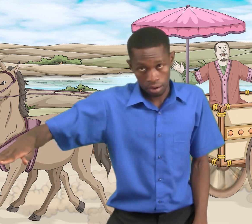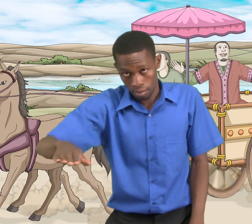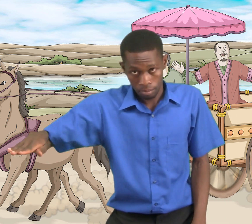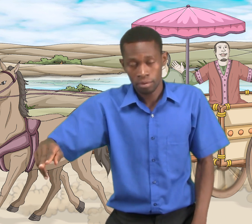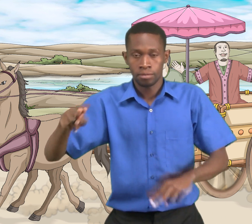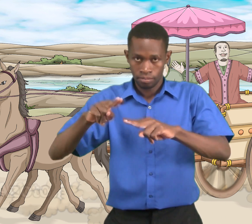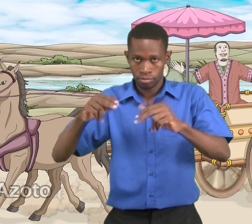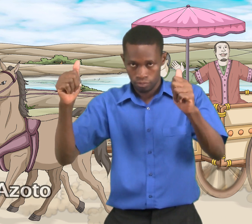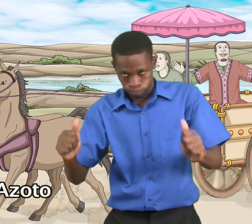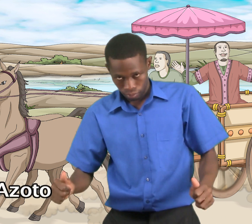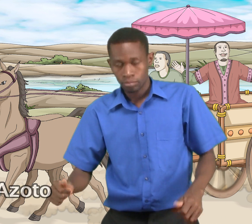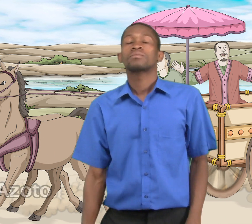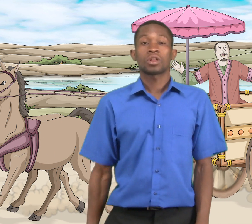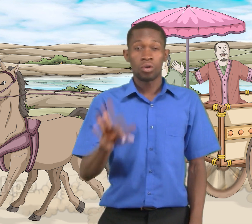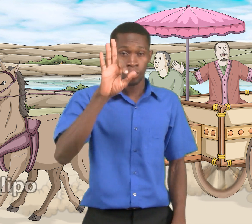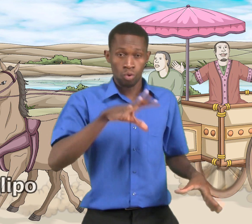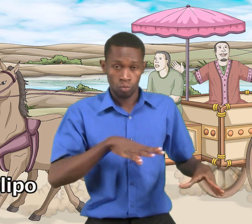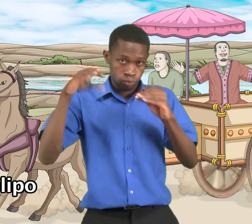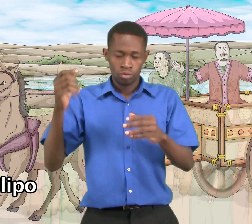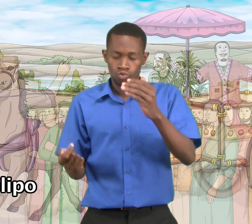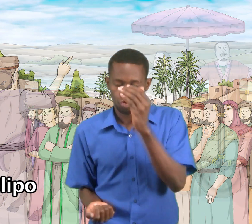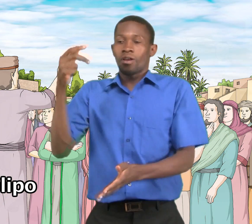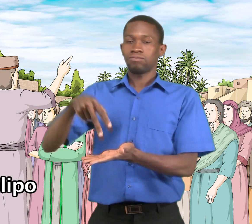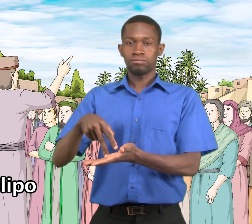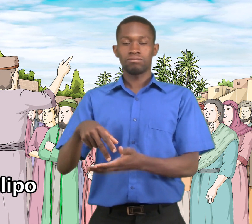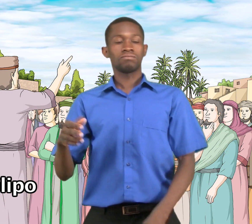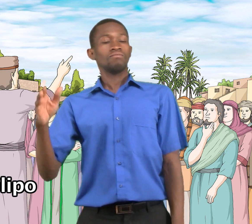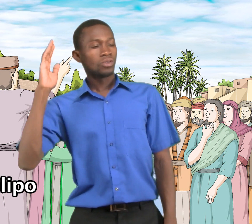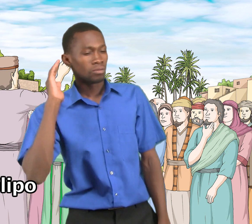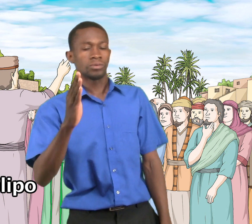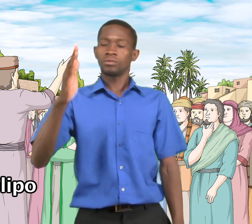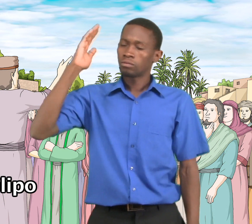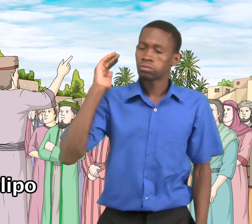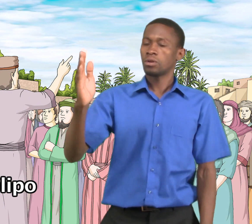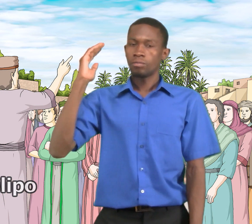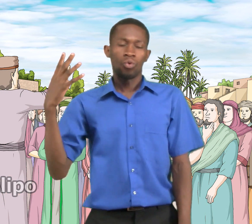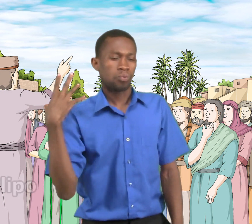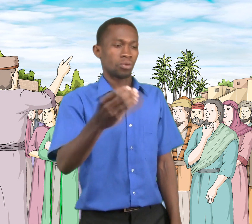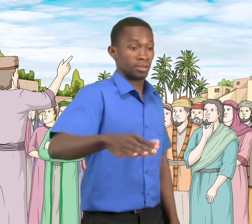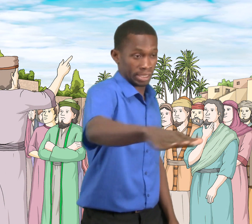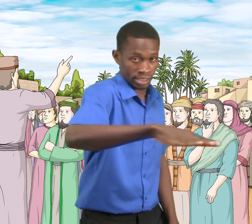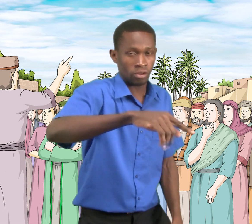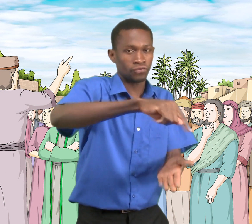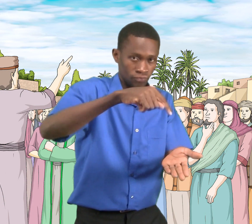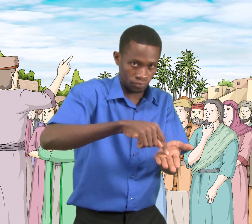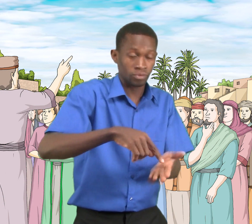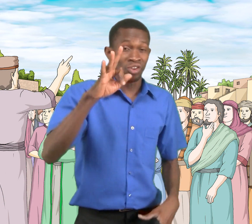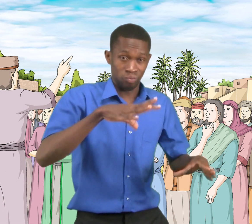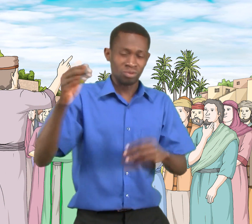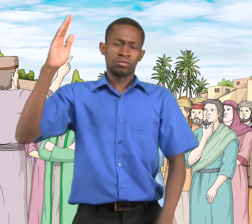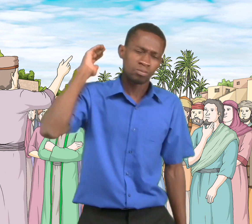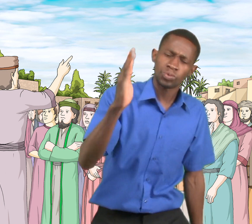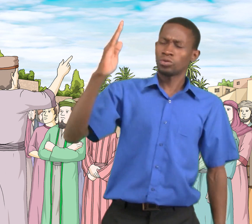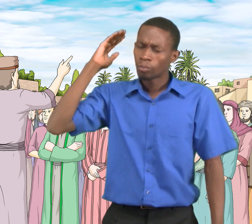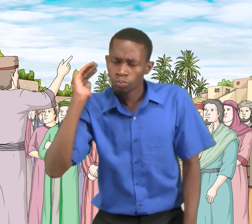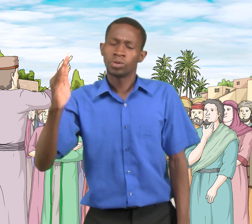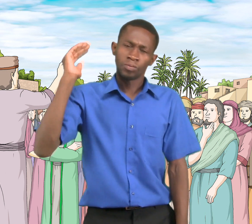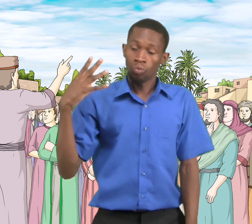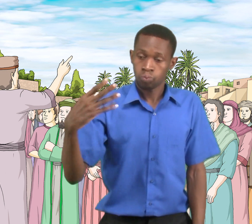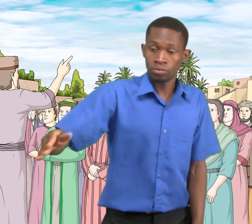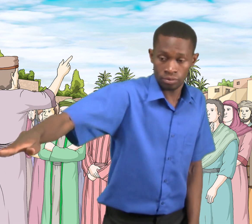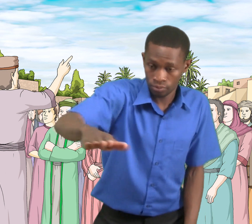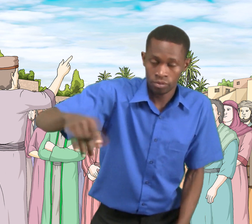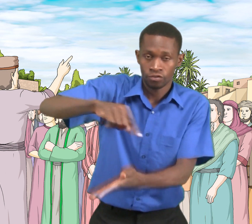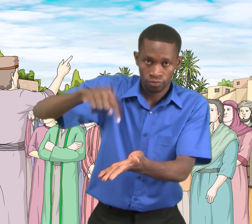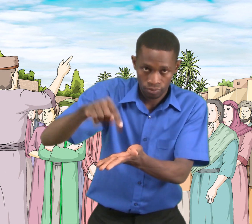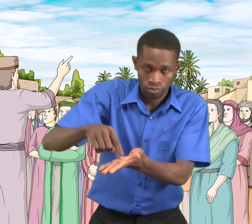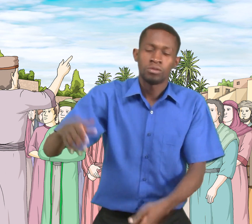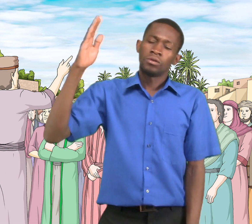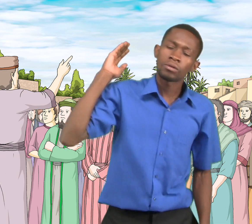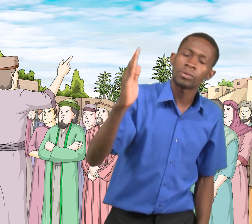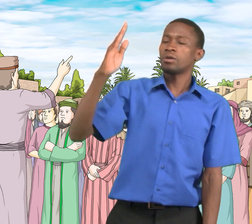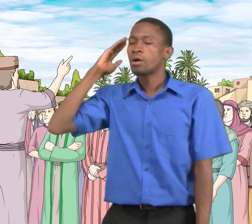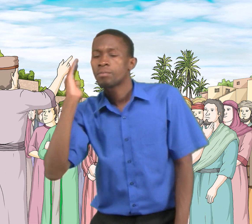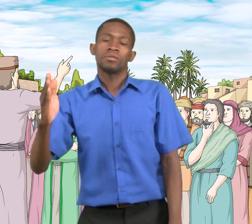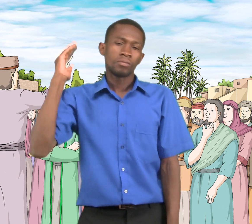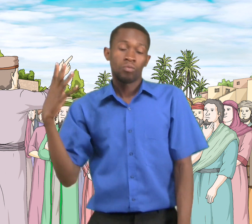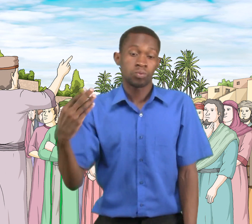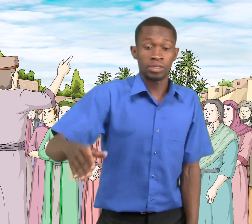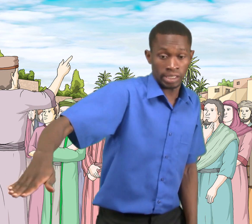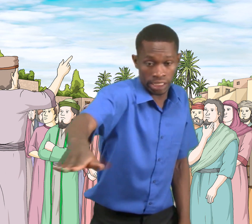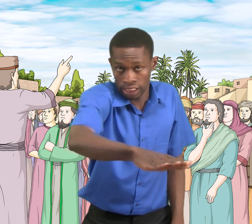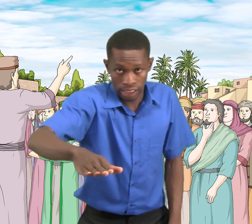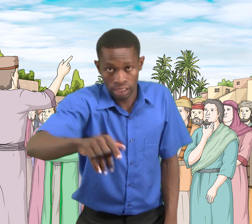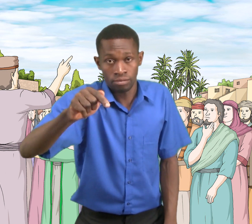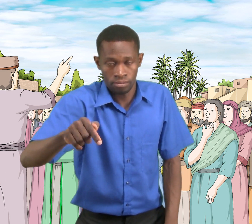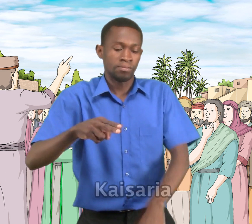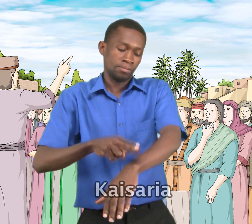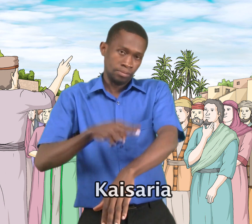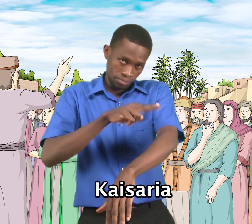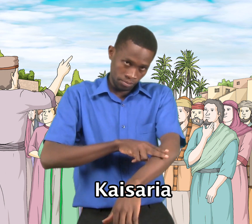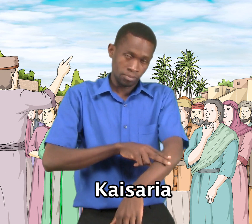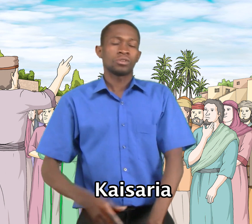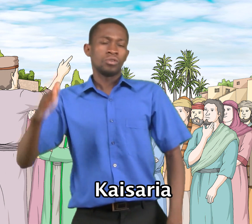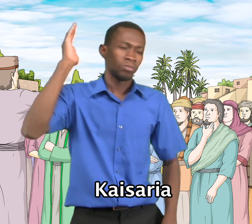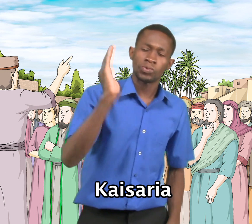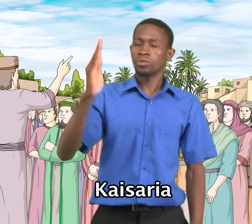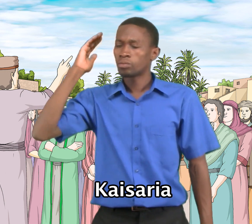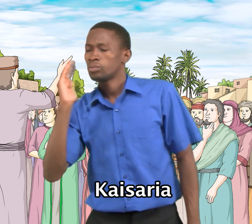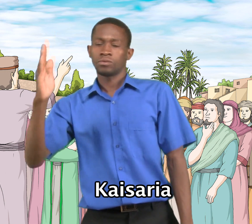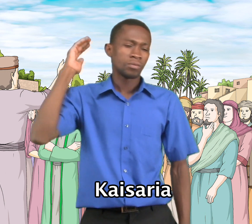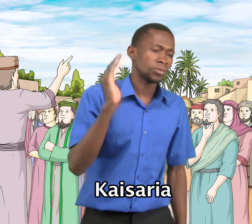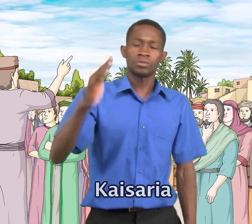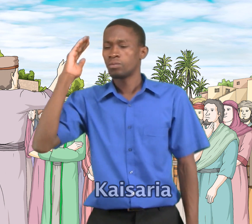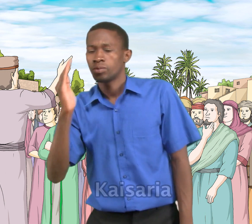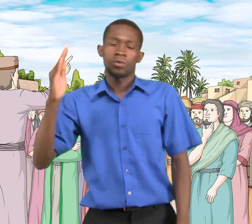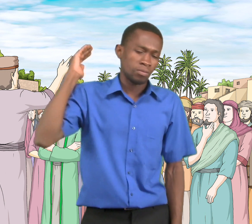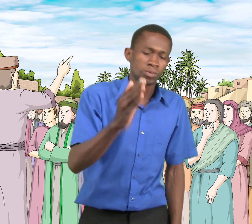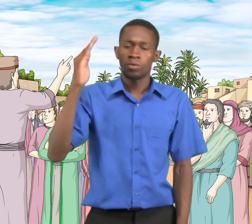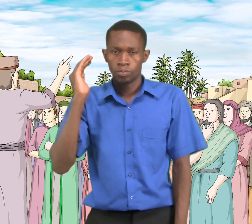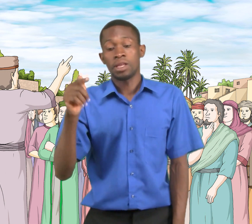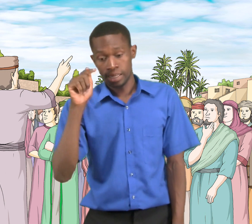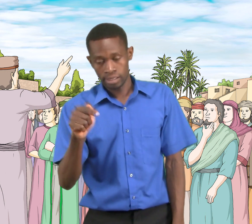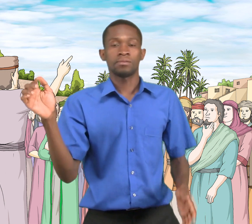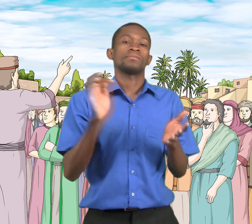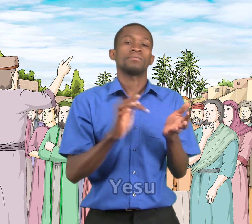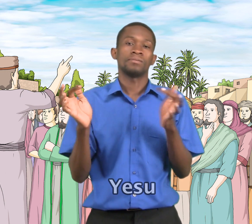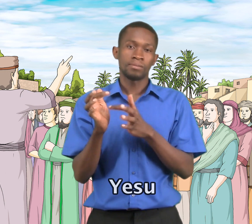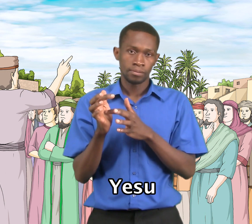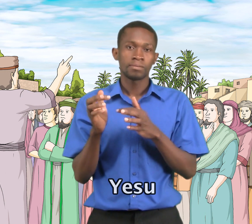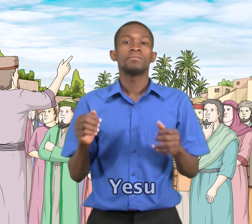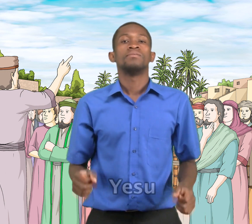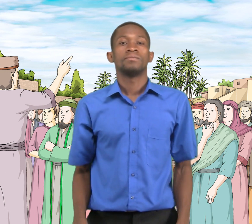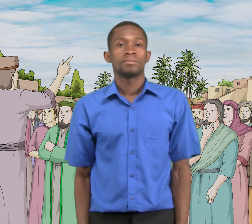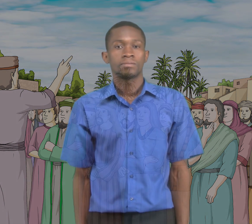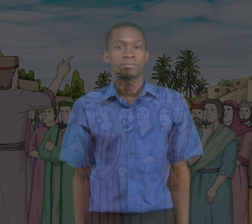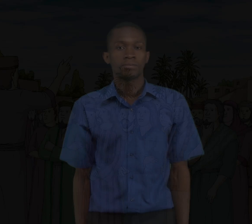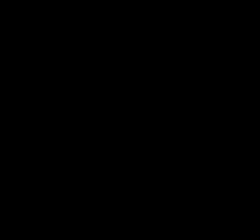But Philip appeared at Azotus and traveled through that region, preaching the gospel in all the towns until he came to Caesarea.